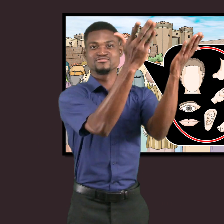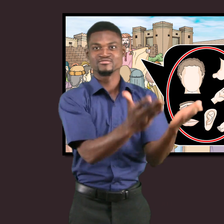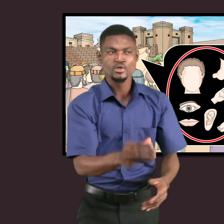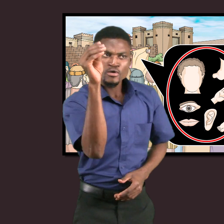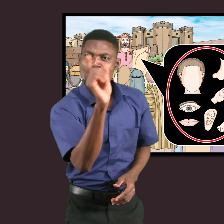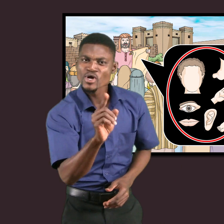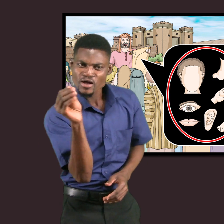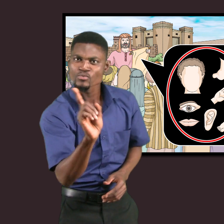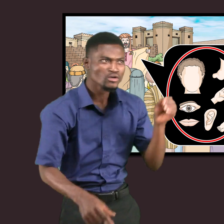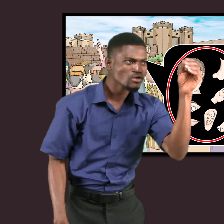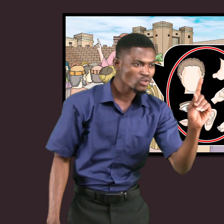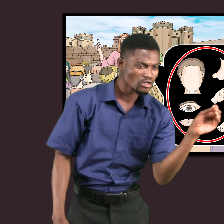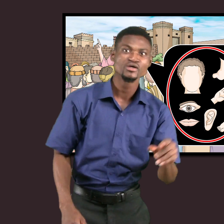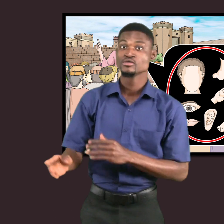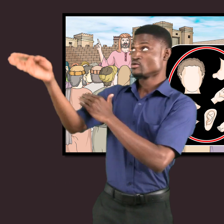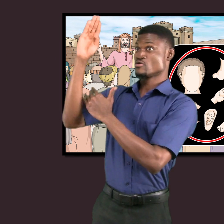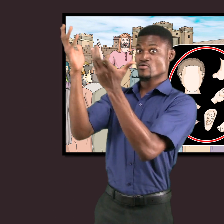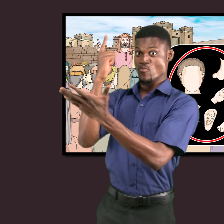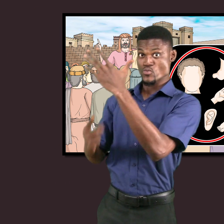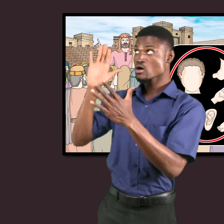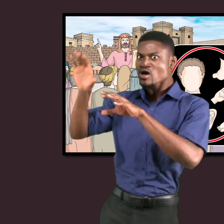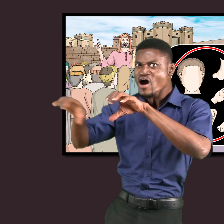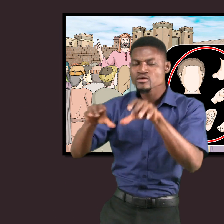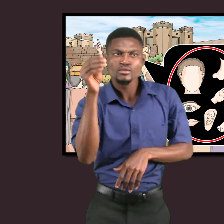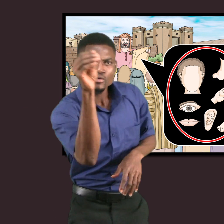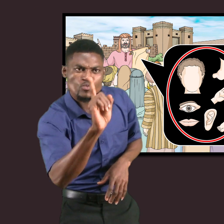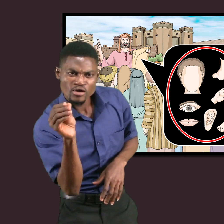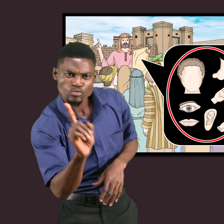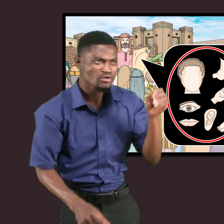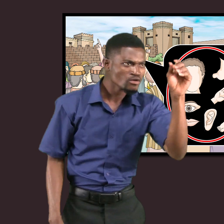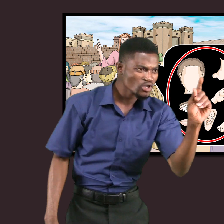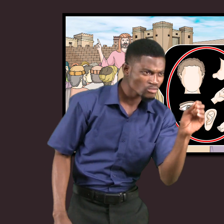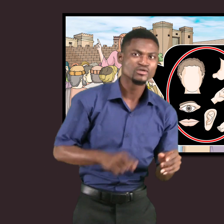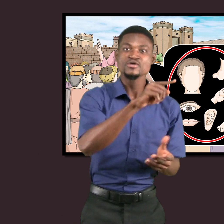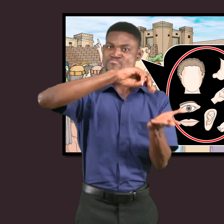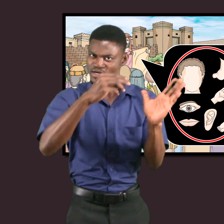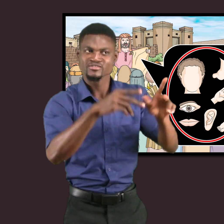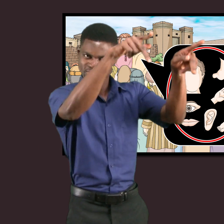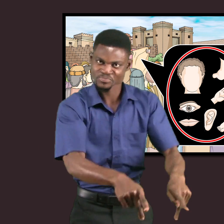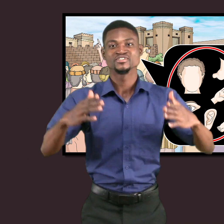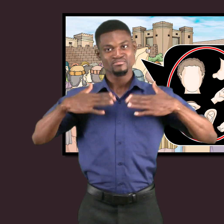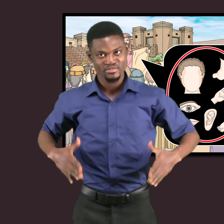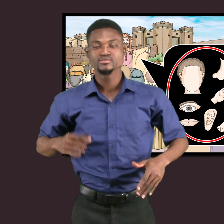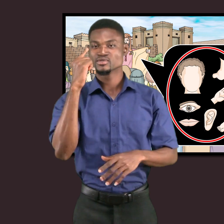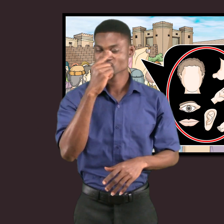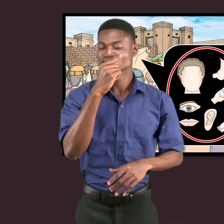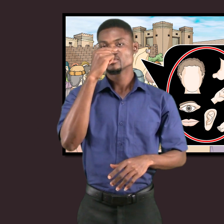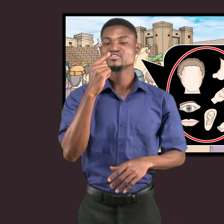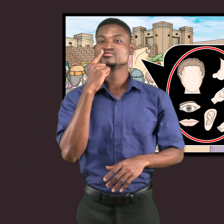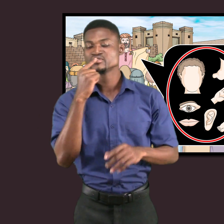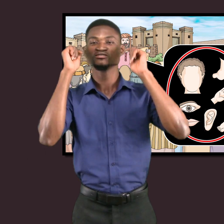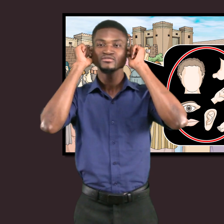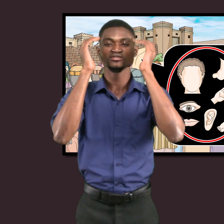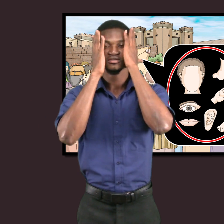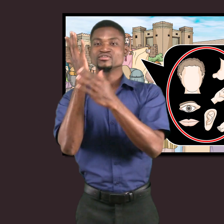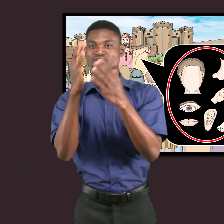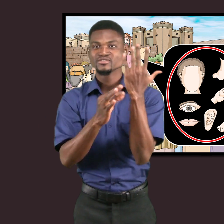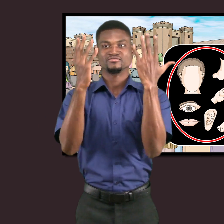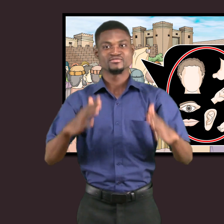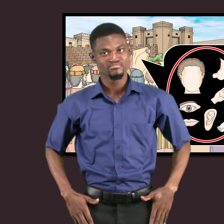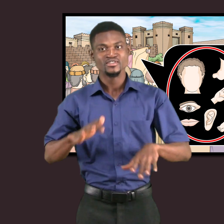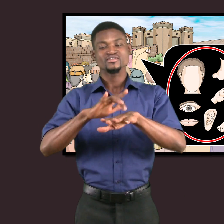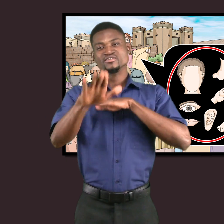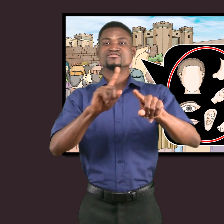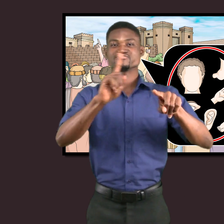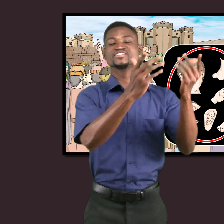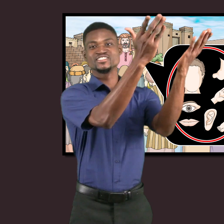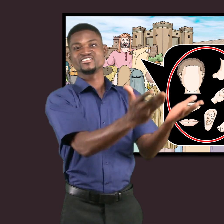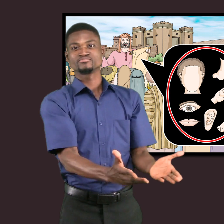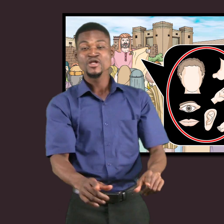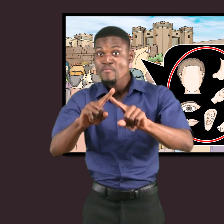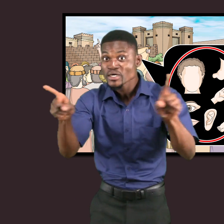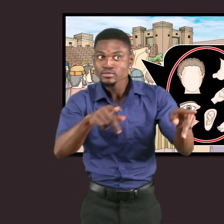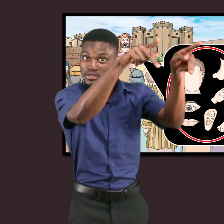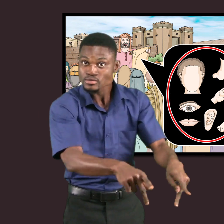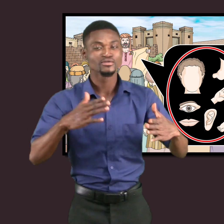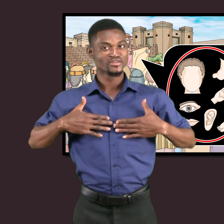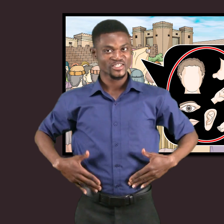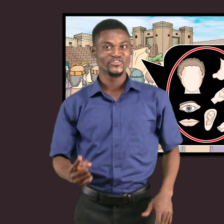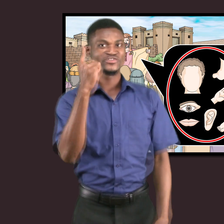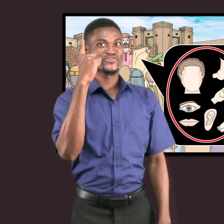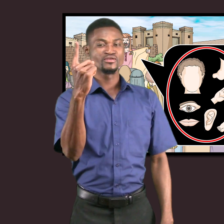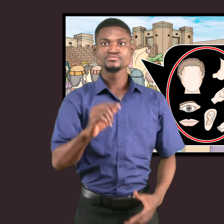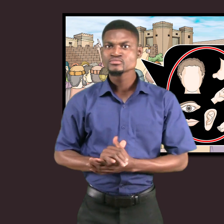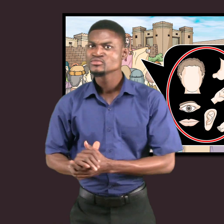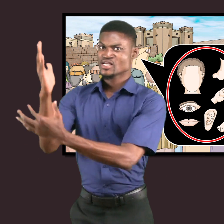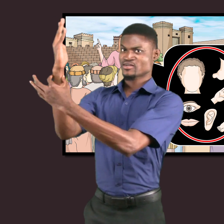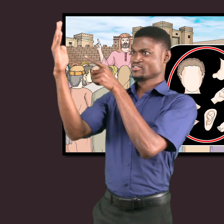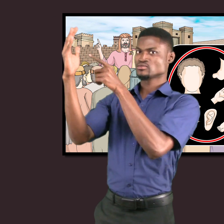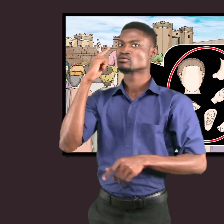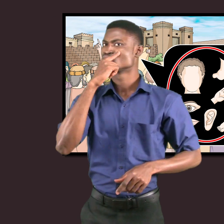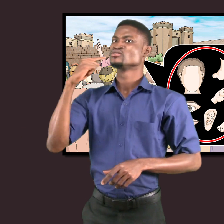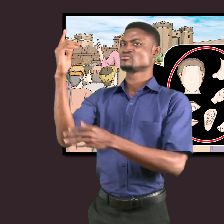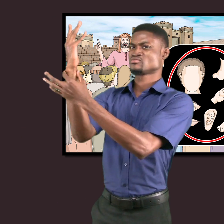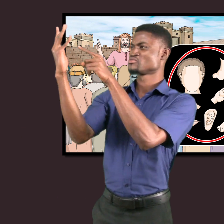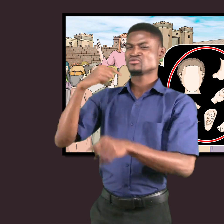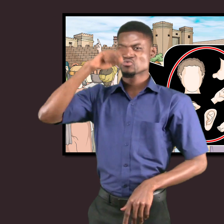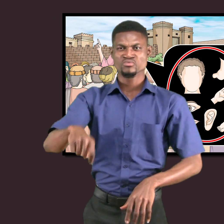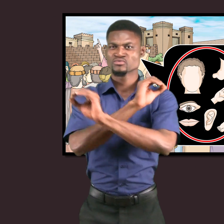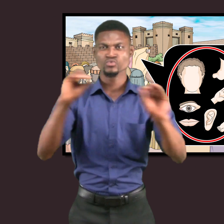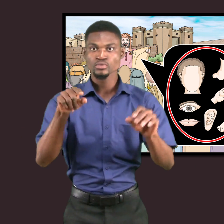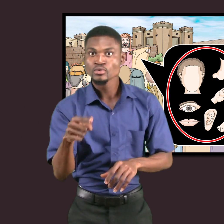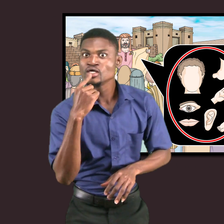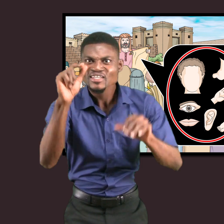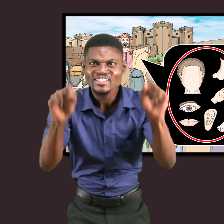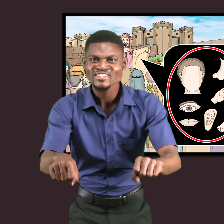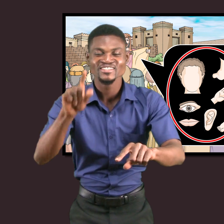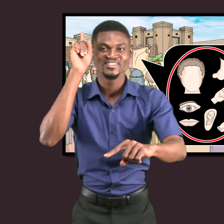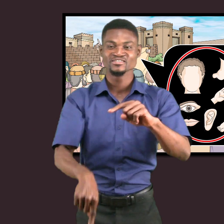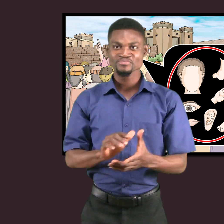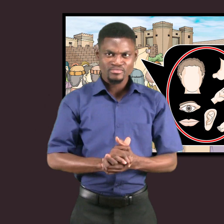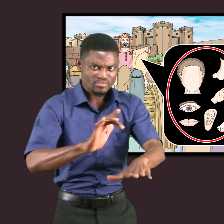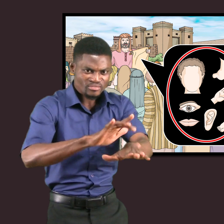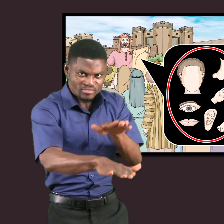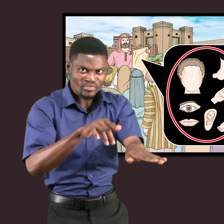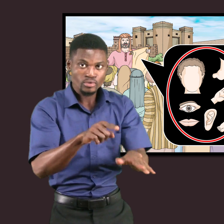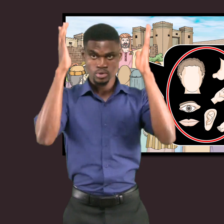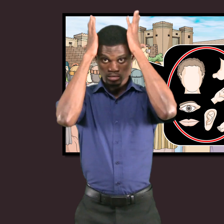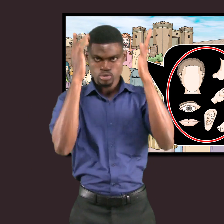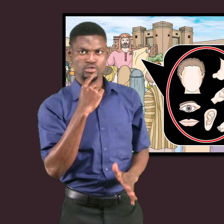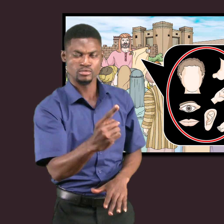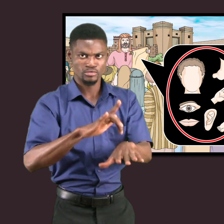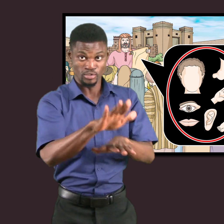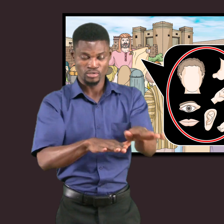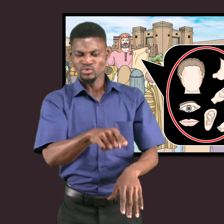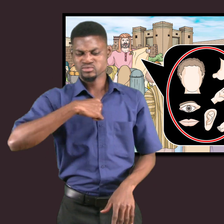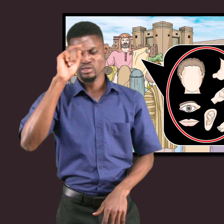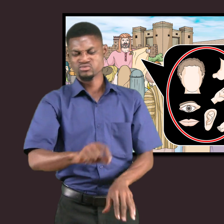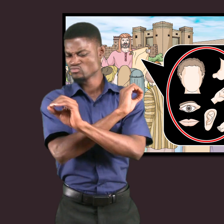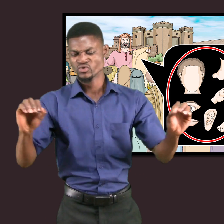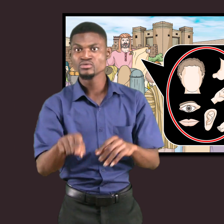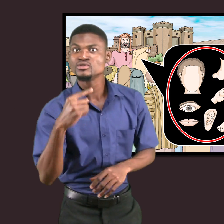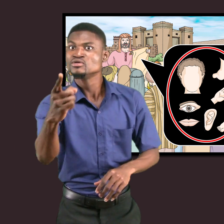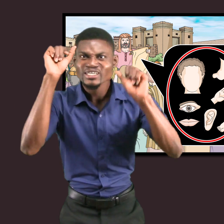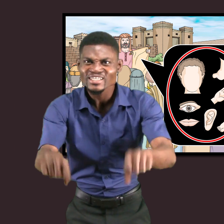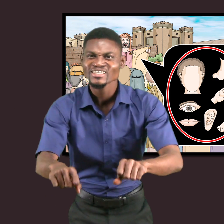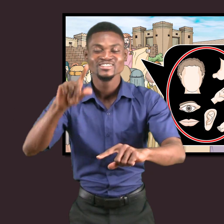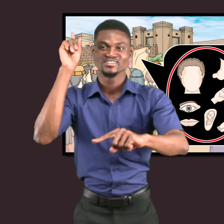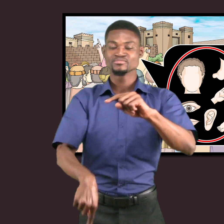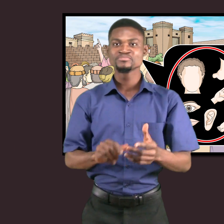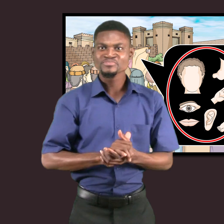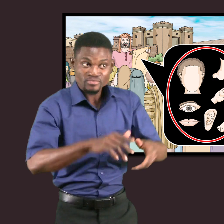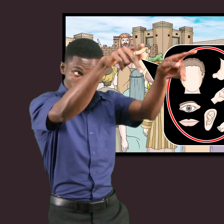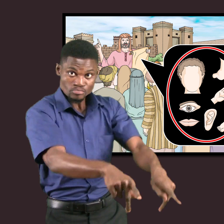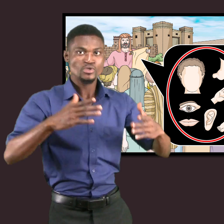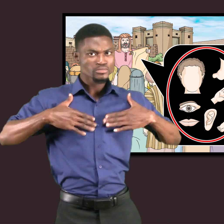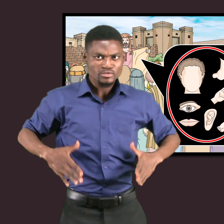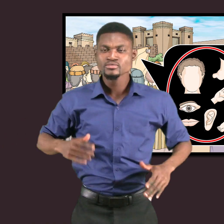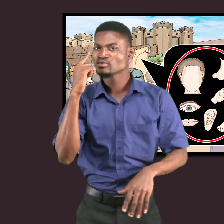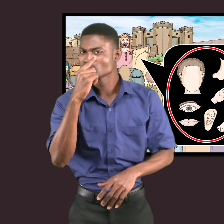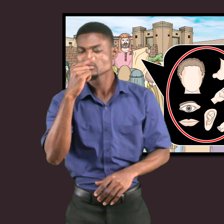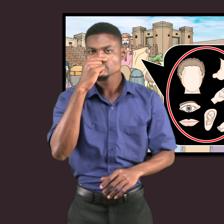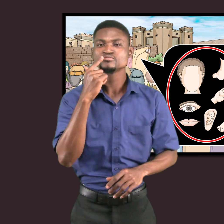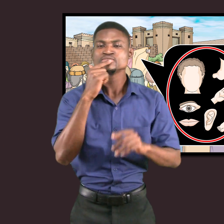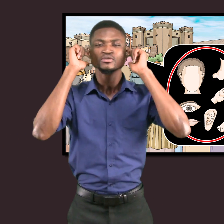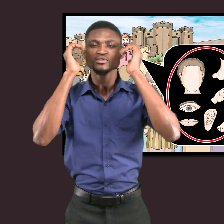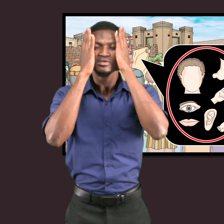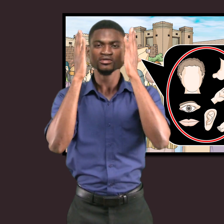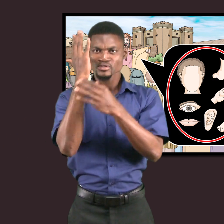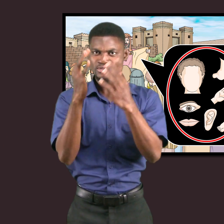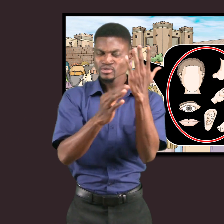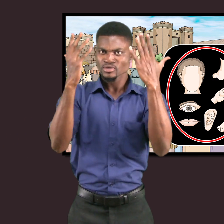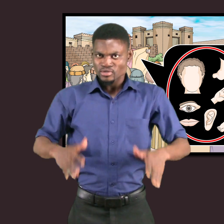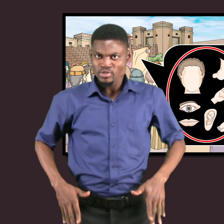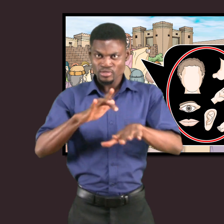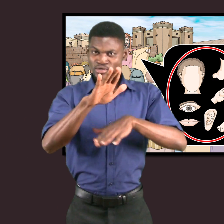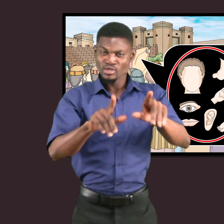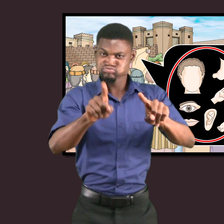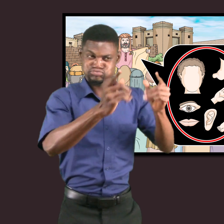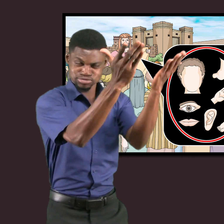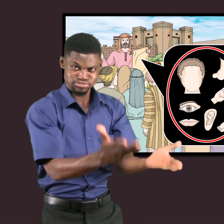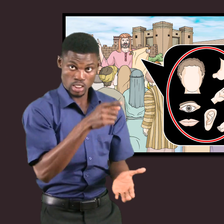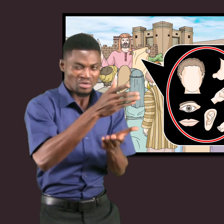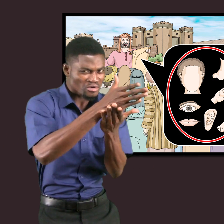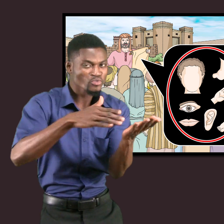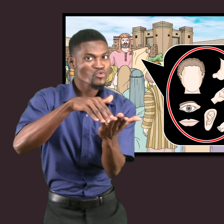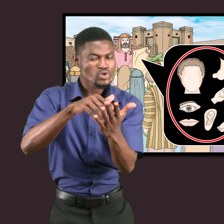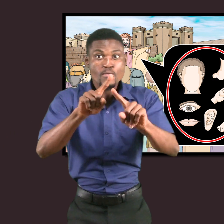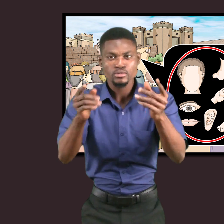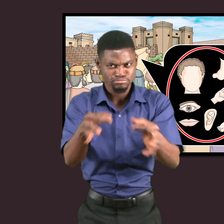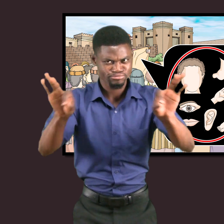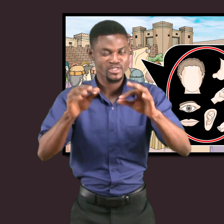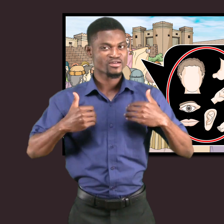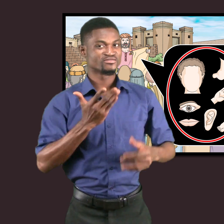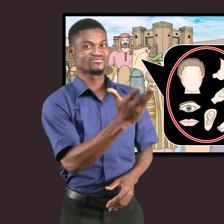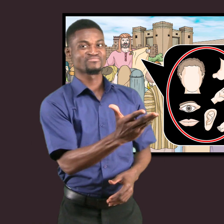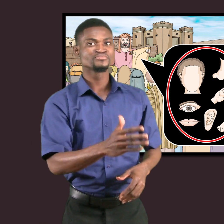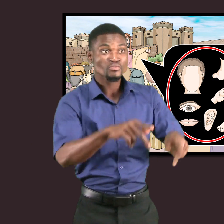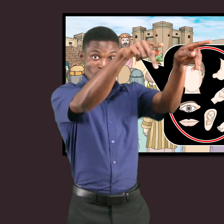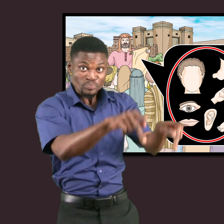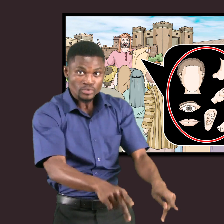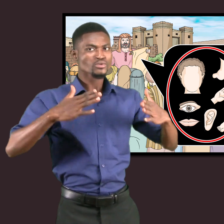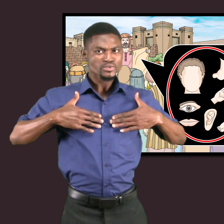If they were all one part, where would the body be? As it is, there are many parts, but one body. The eye cannot say to the hand, “I do not need you.”